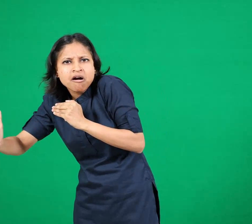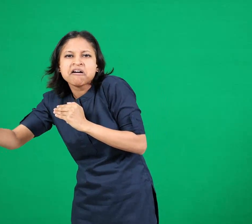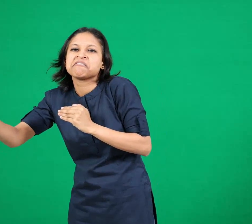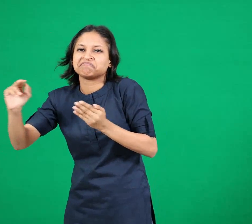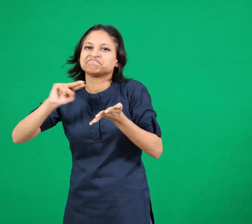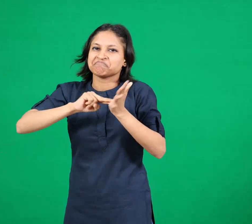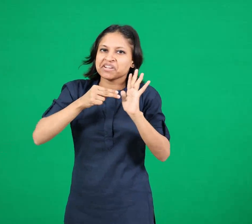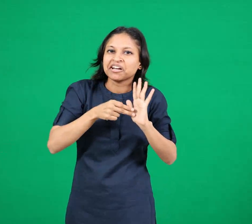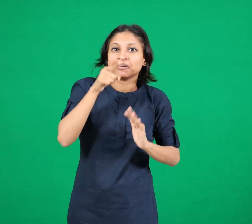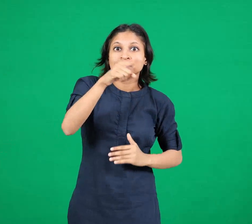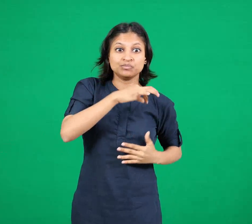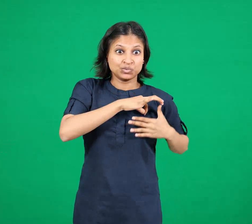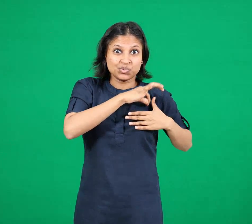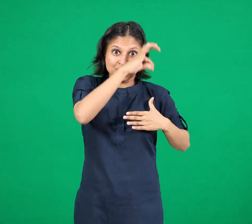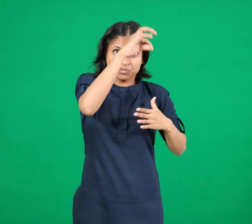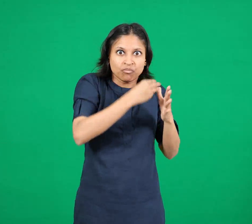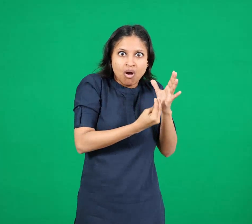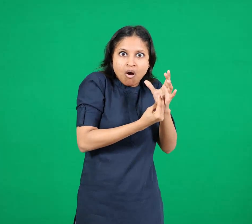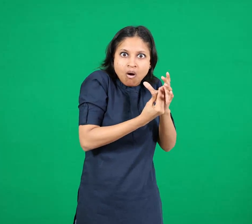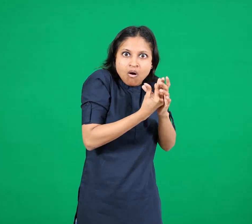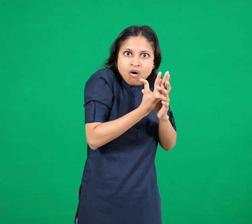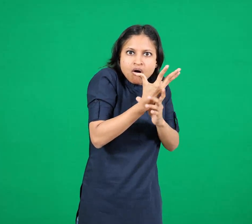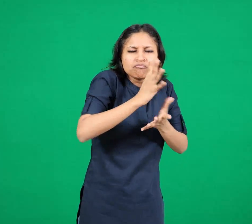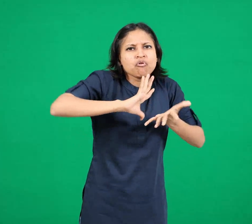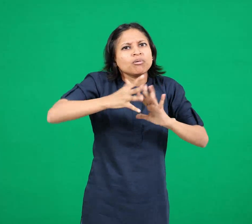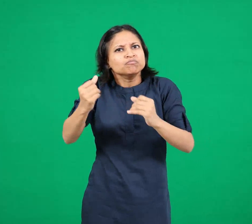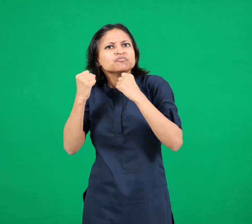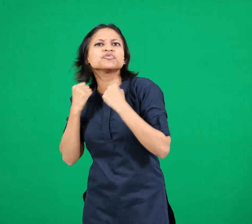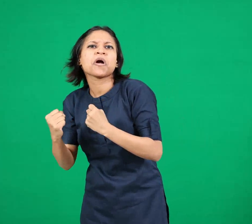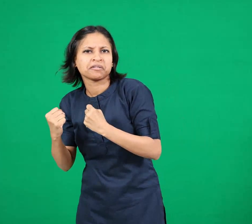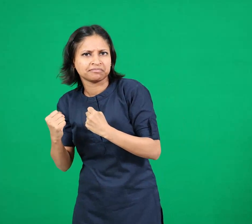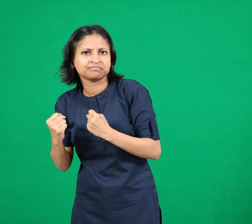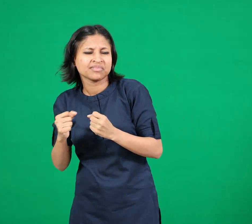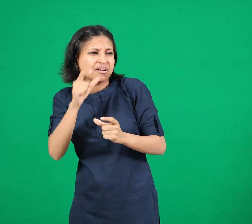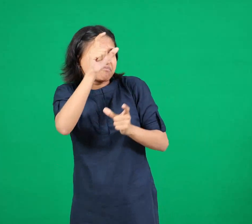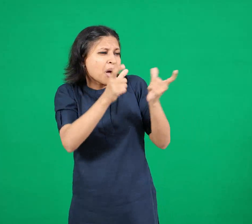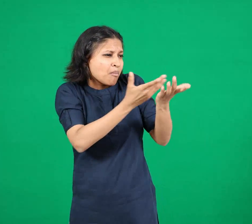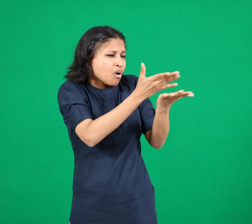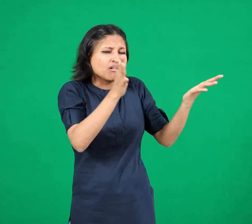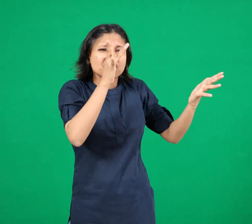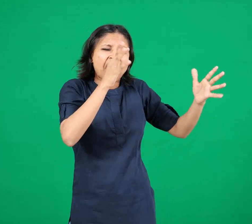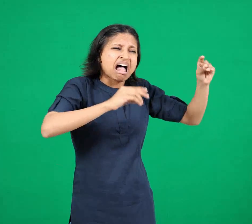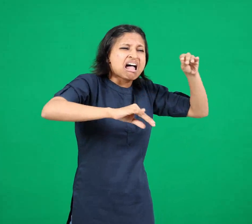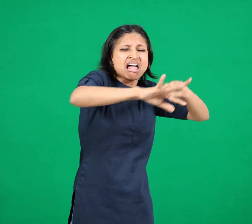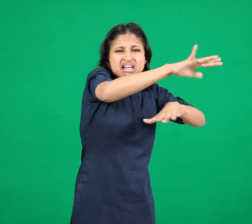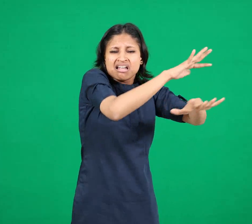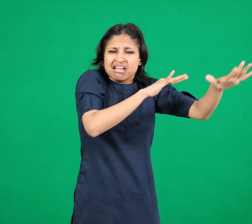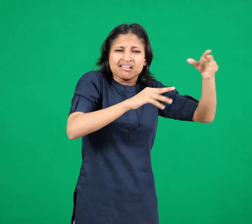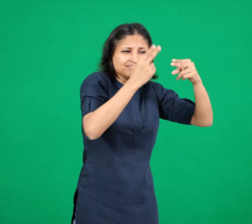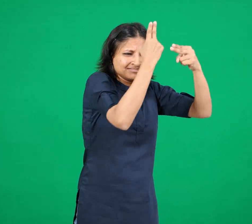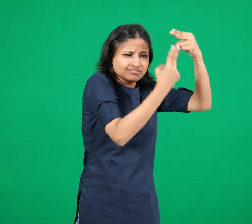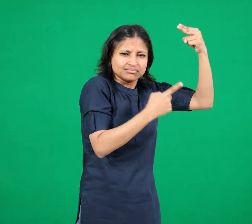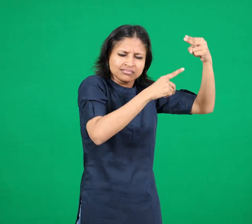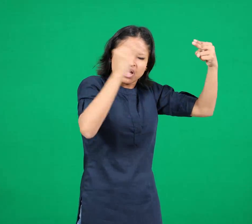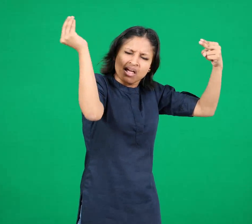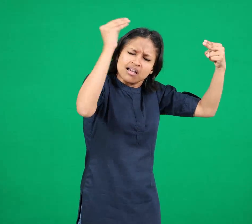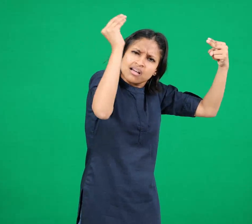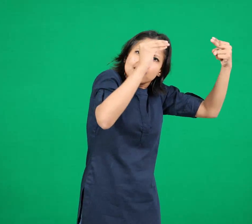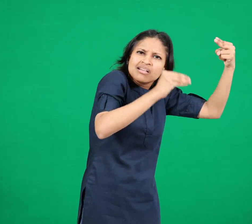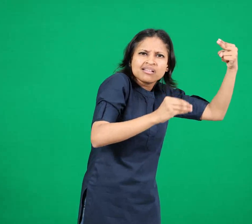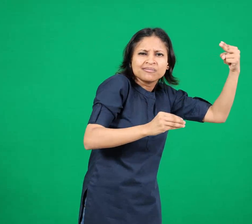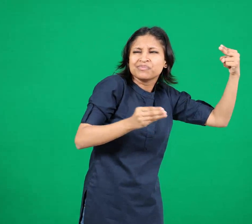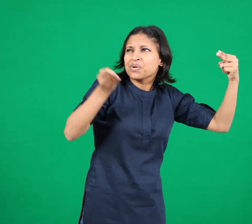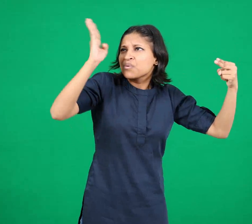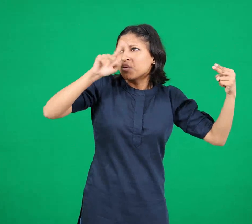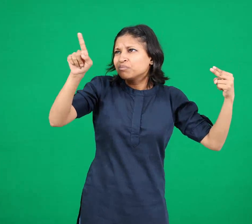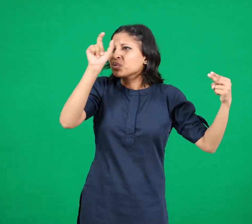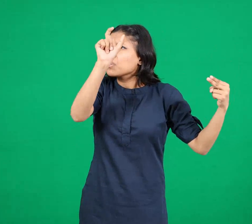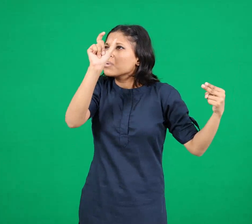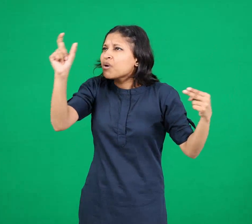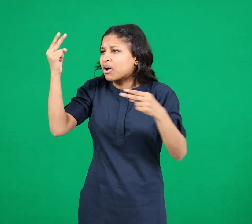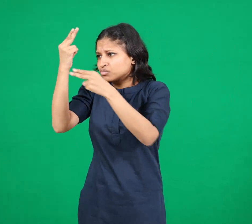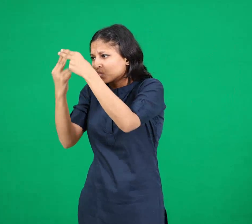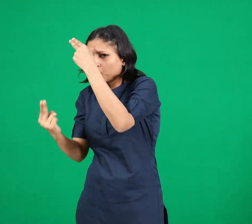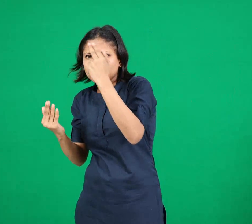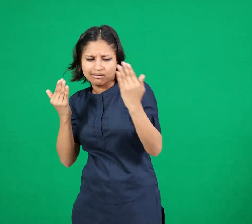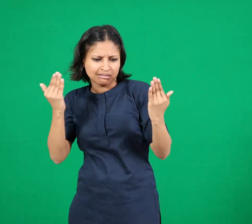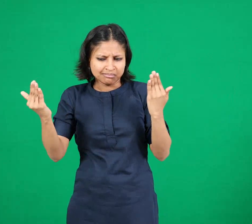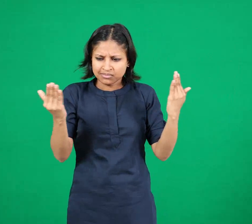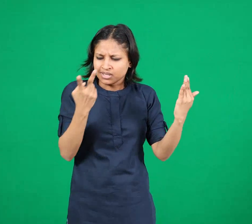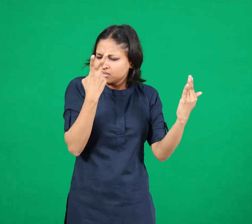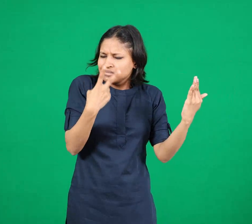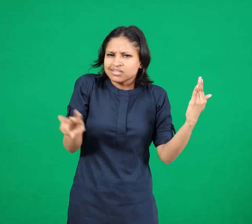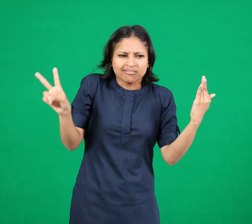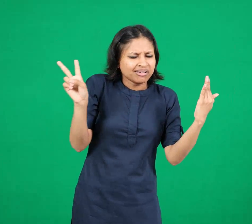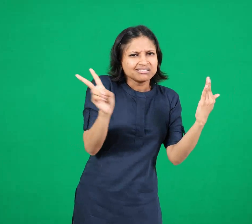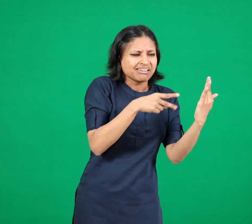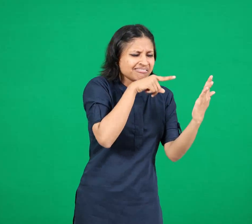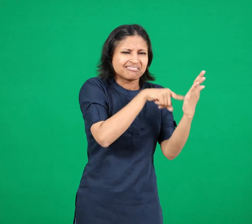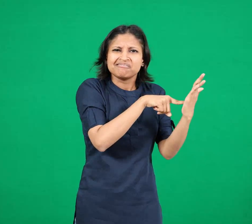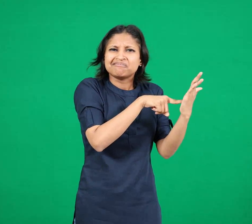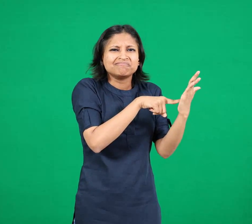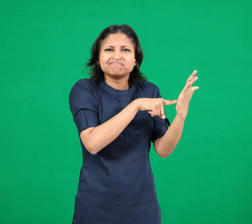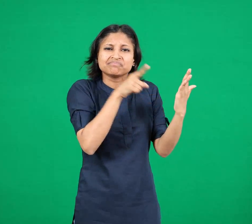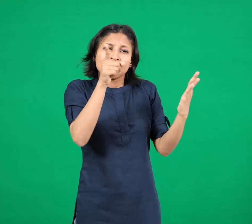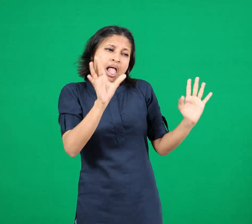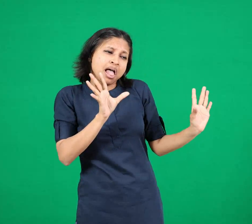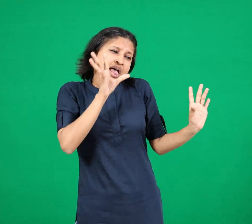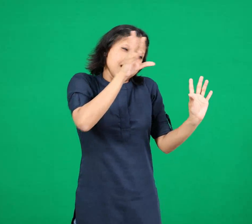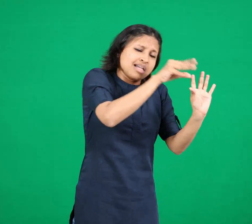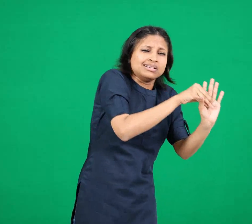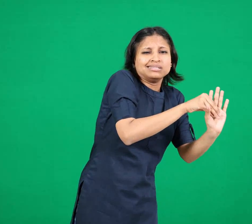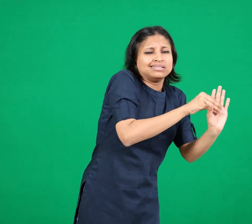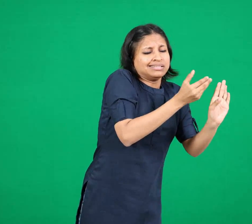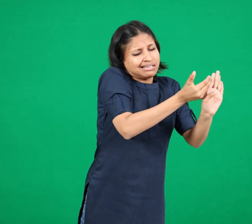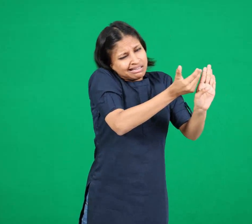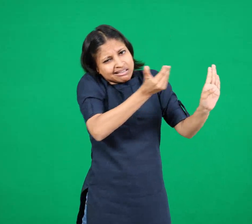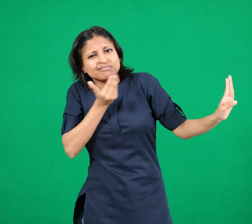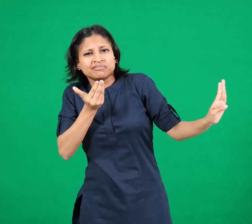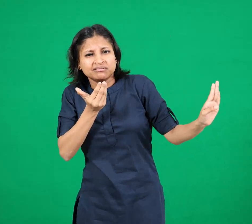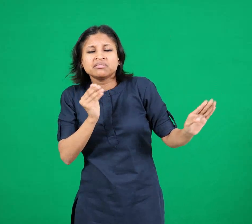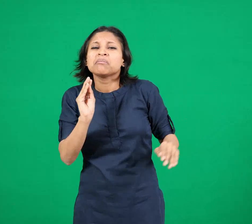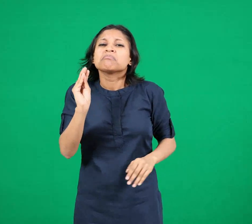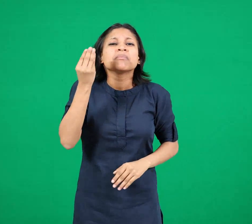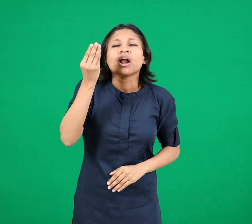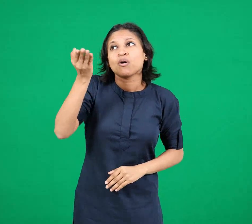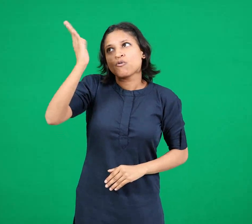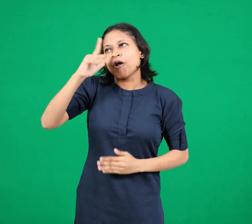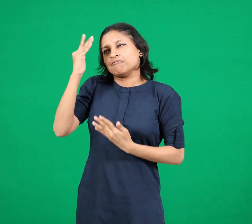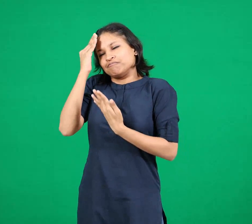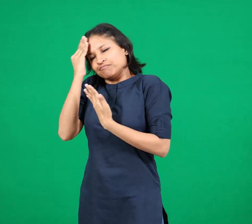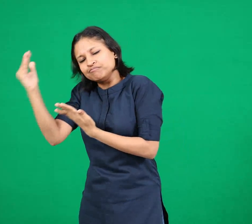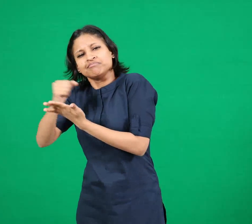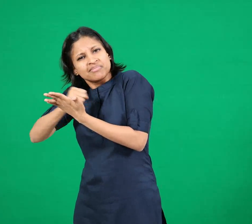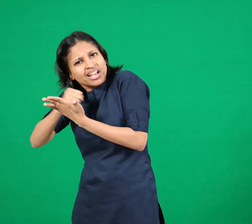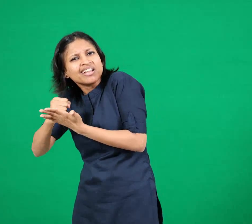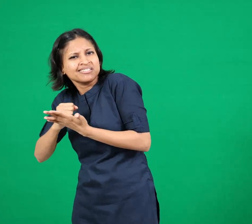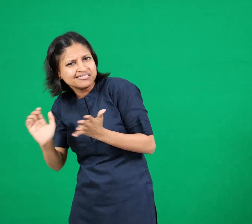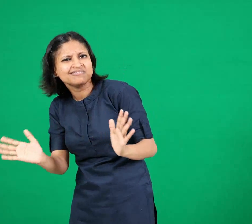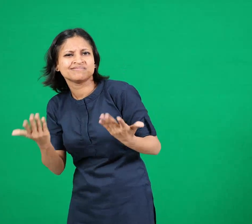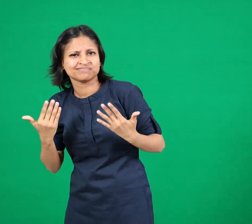But reject irreverent, silly myths. Instead, train yourself for godliness.